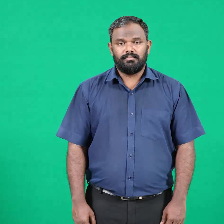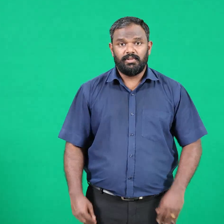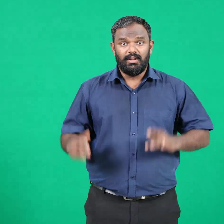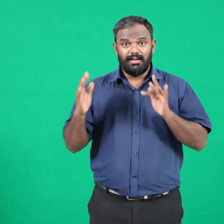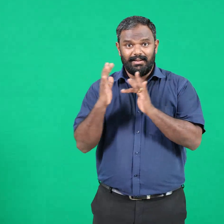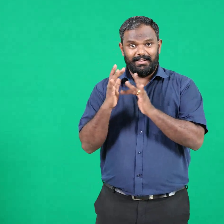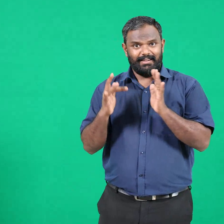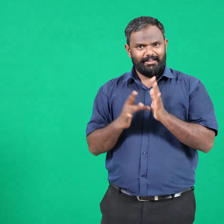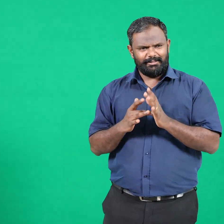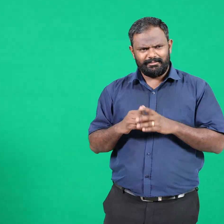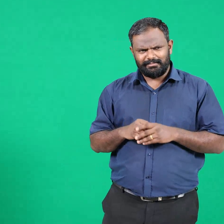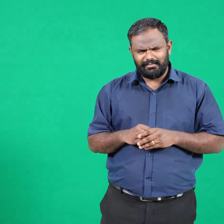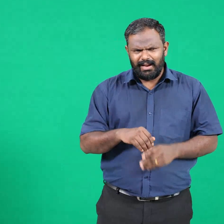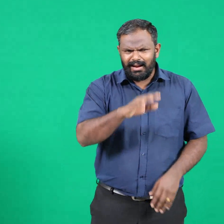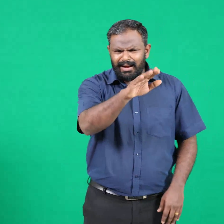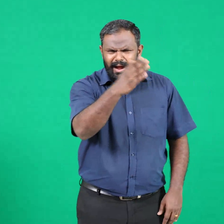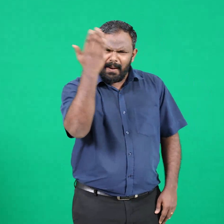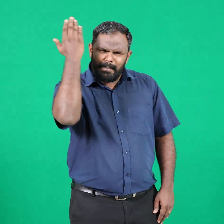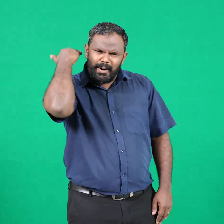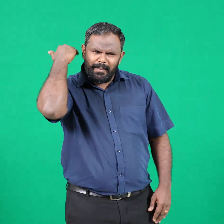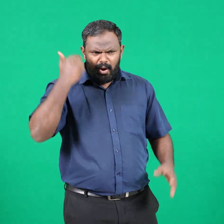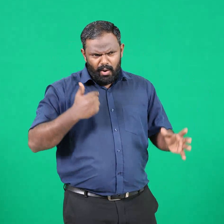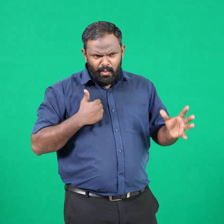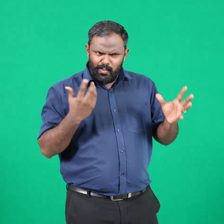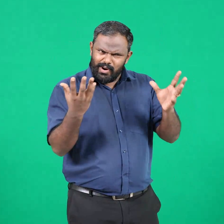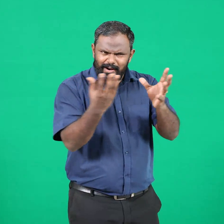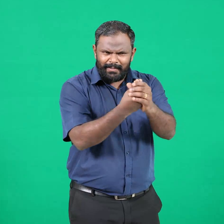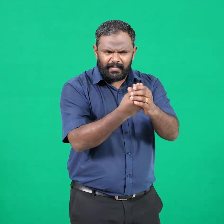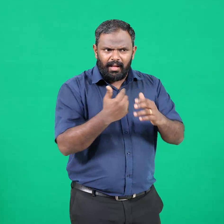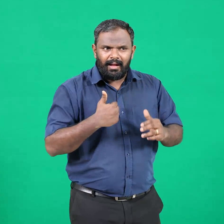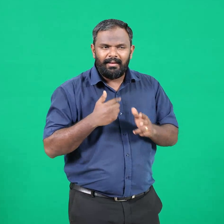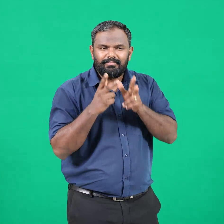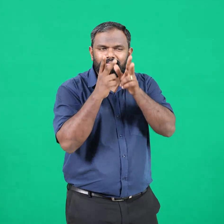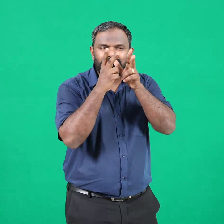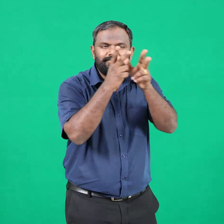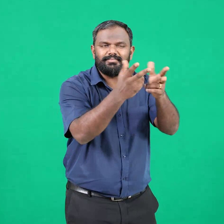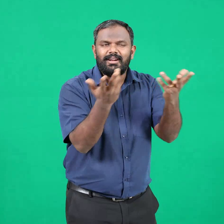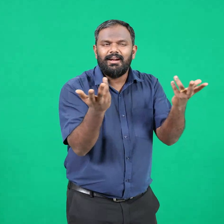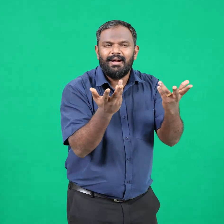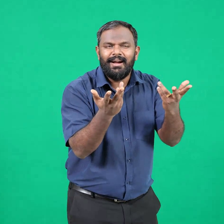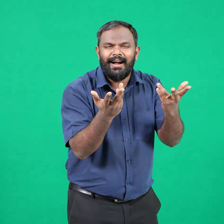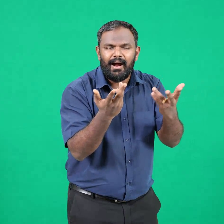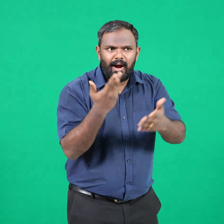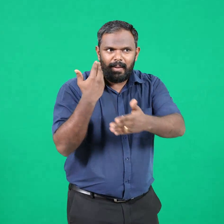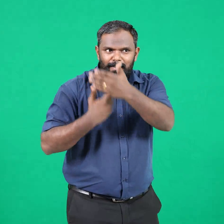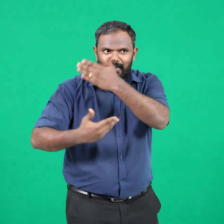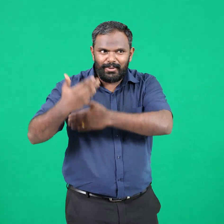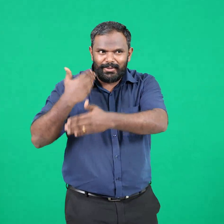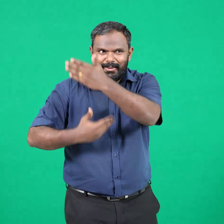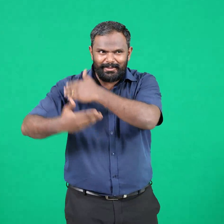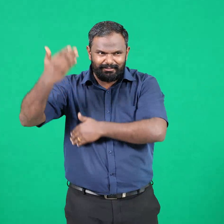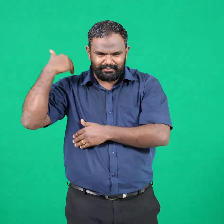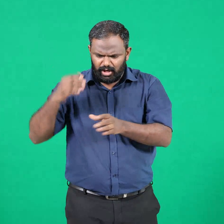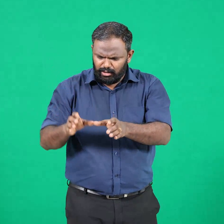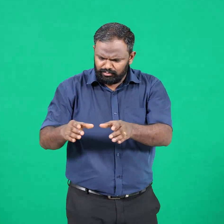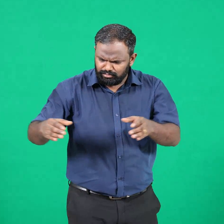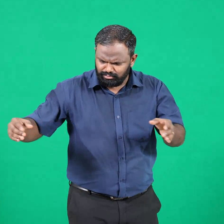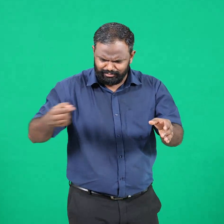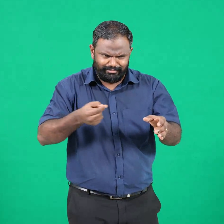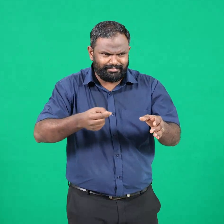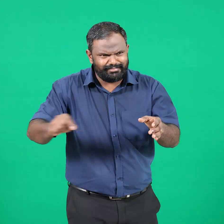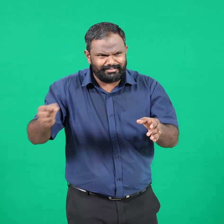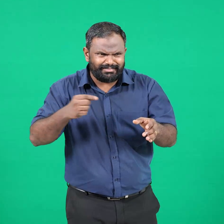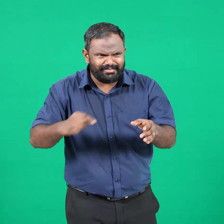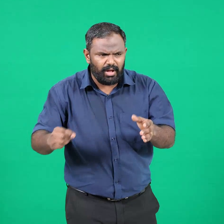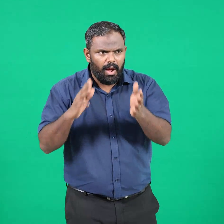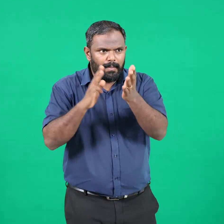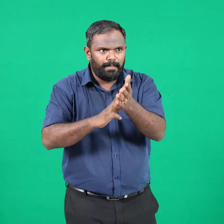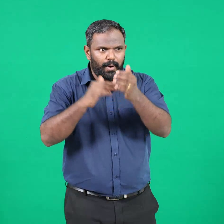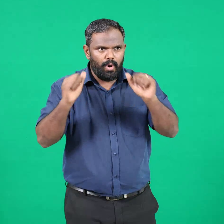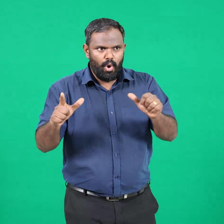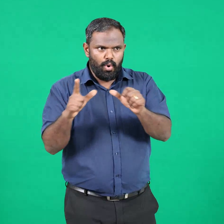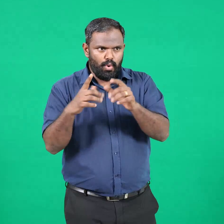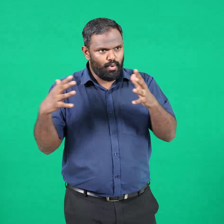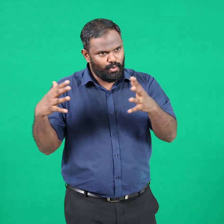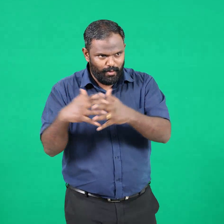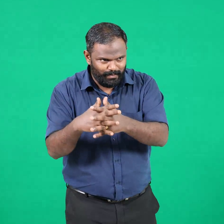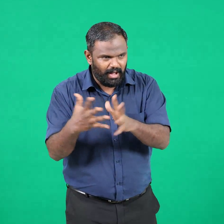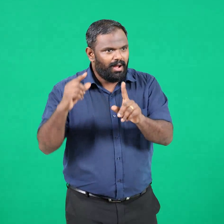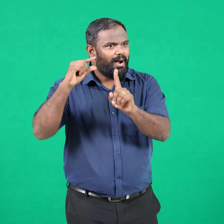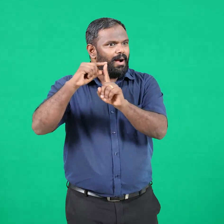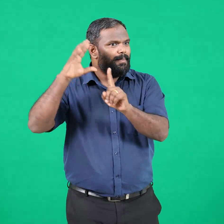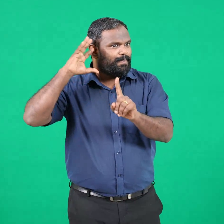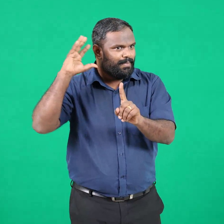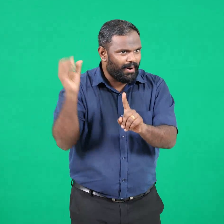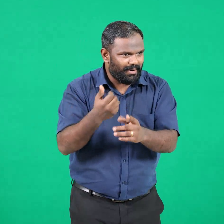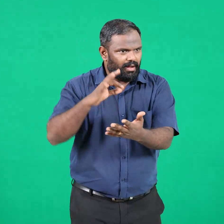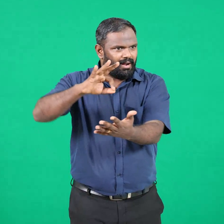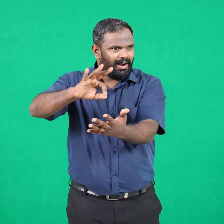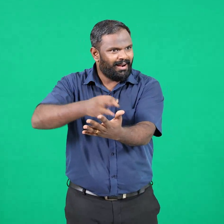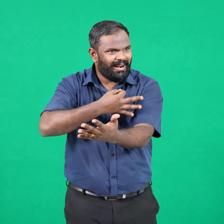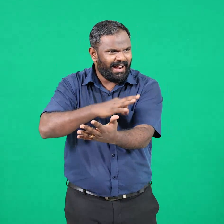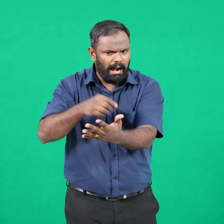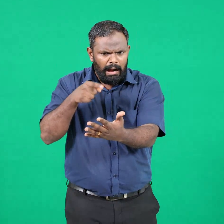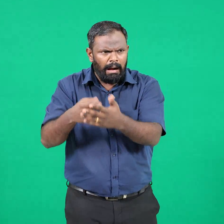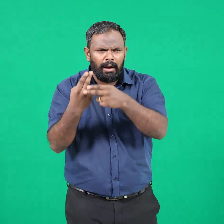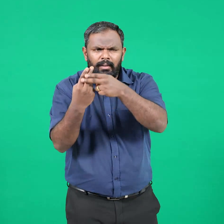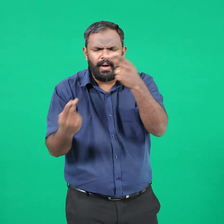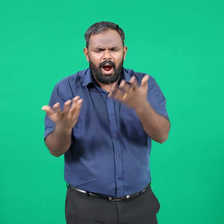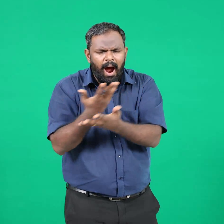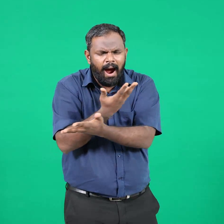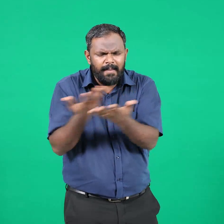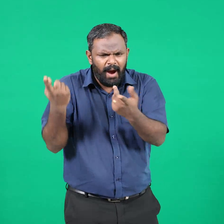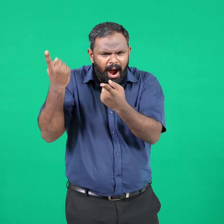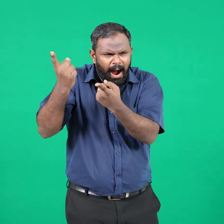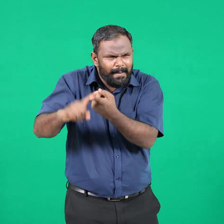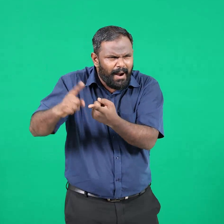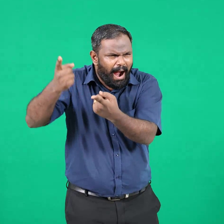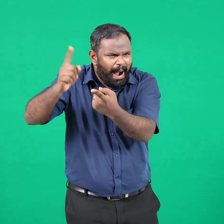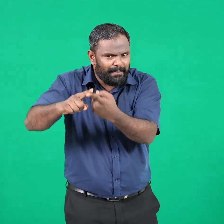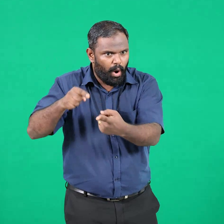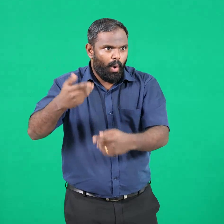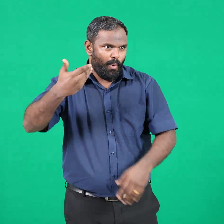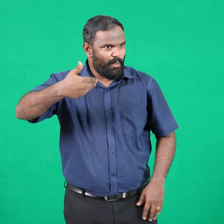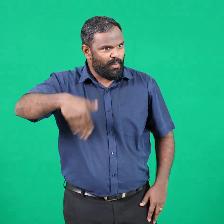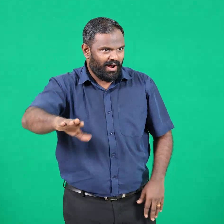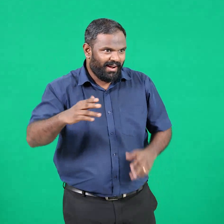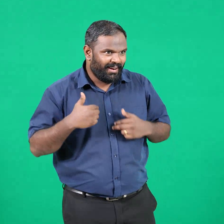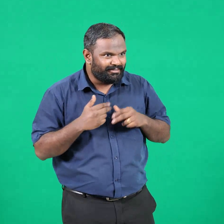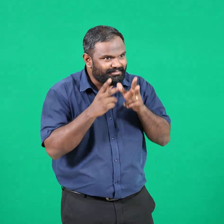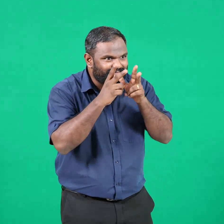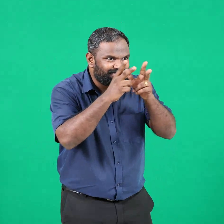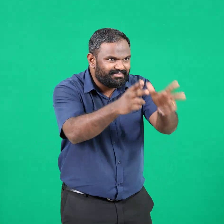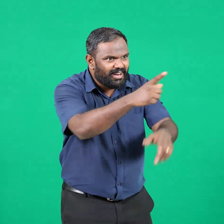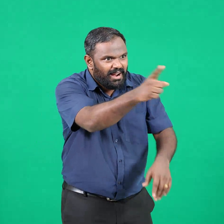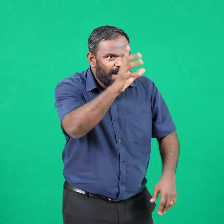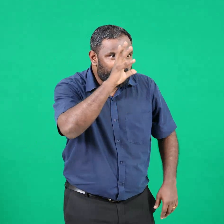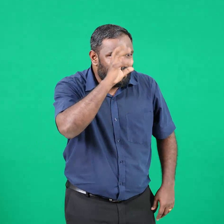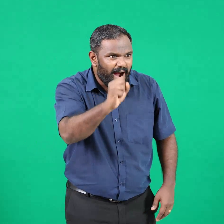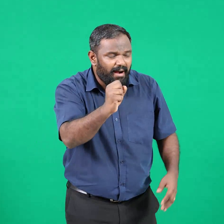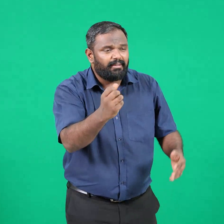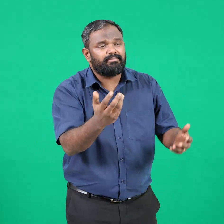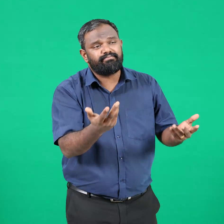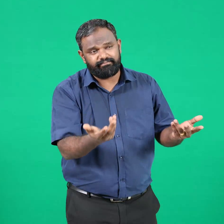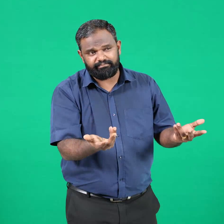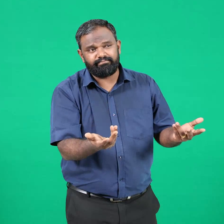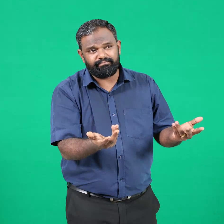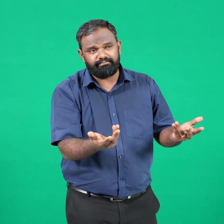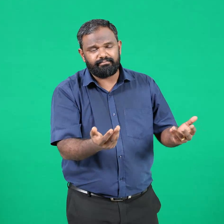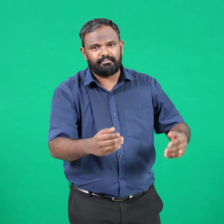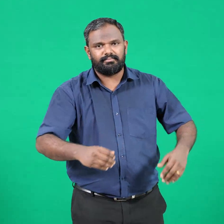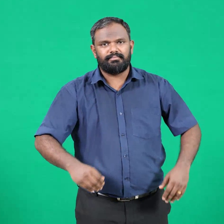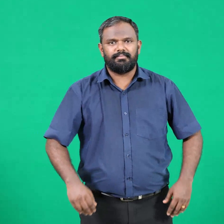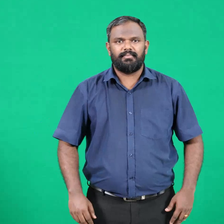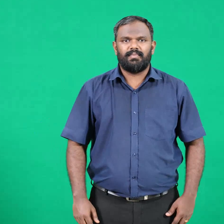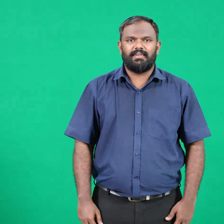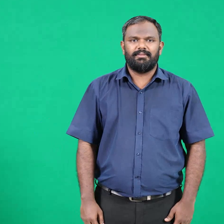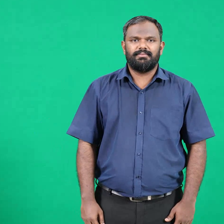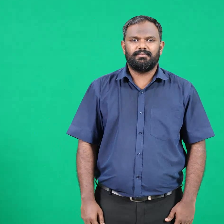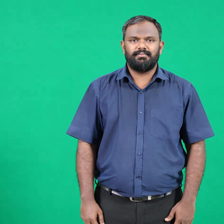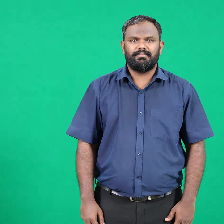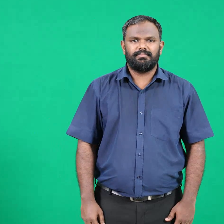Jesus said to them, "These are the words I spoke to you while I was still with you: Everything must be fulfilled that is written about Me in the Law of Moses, the Prophets, and the Psalms."